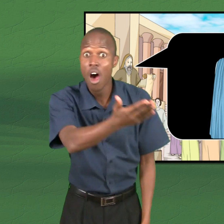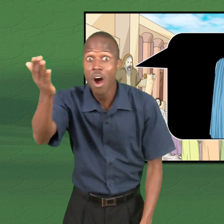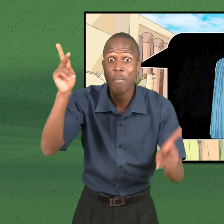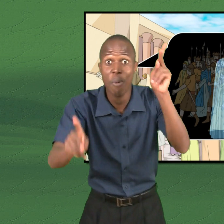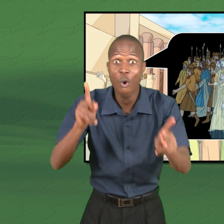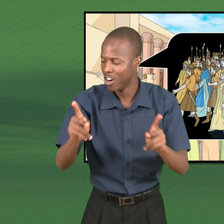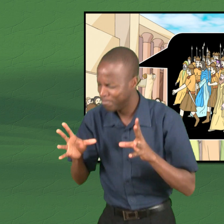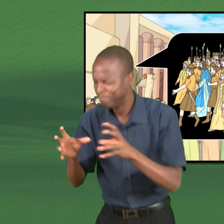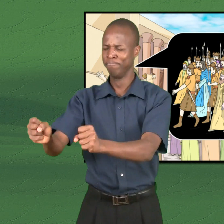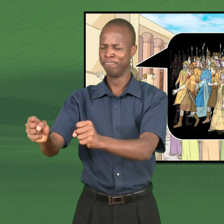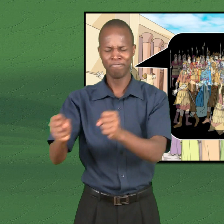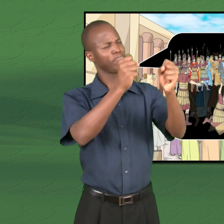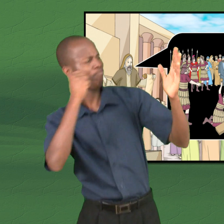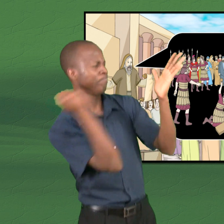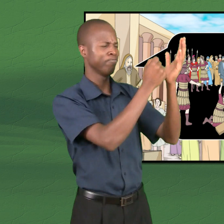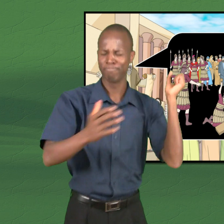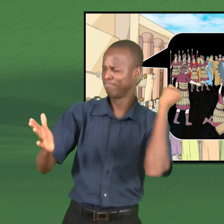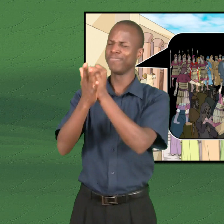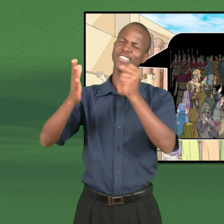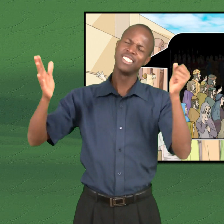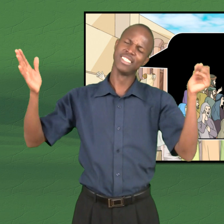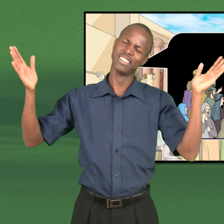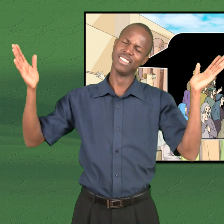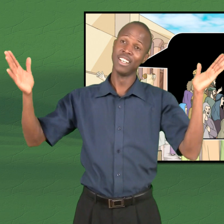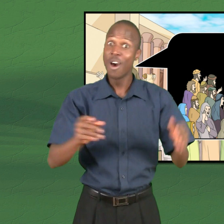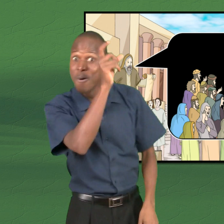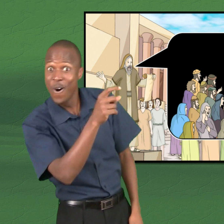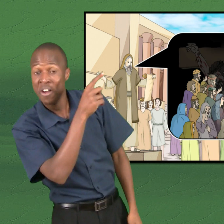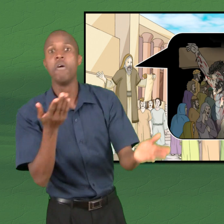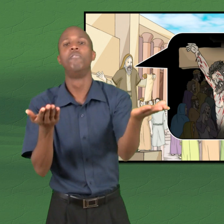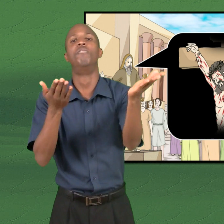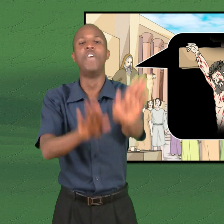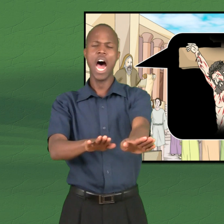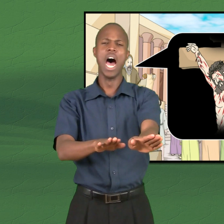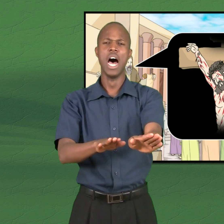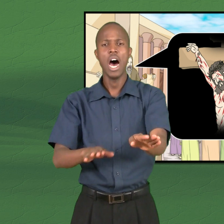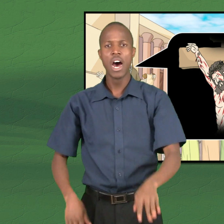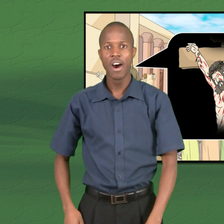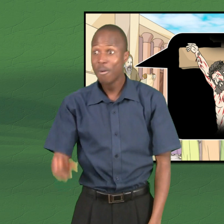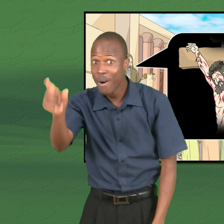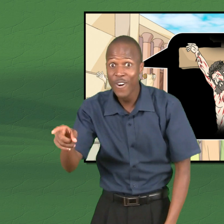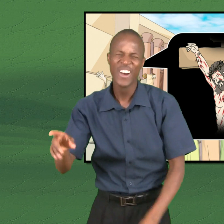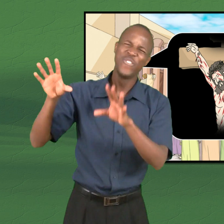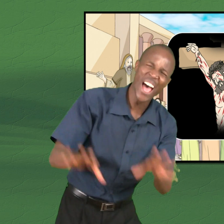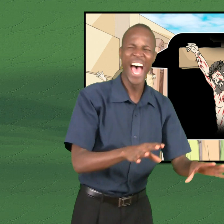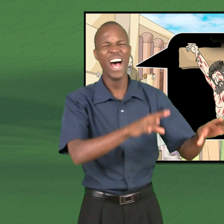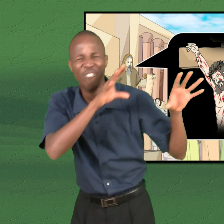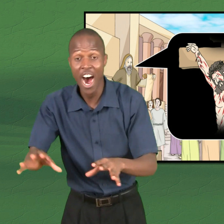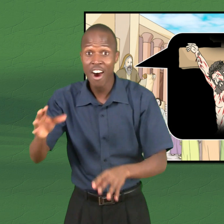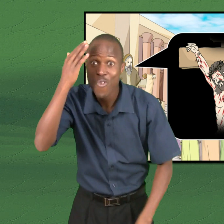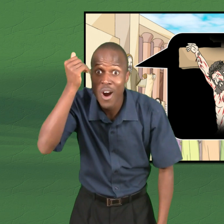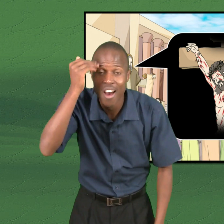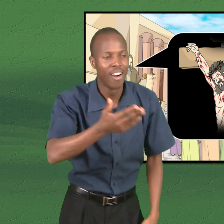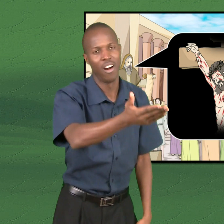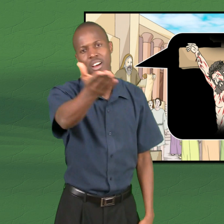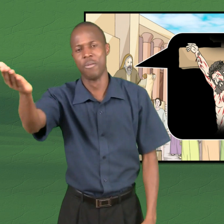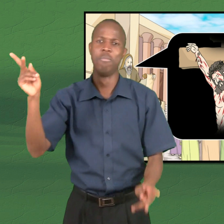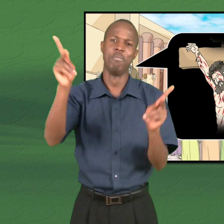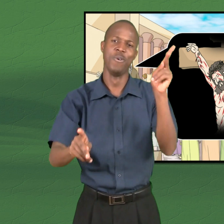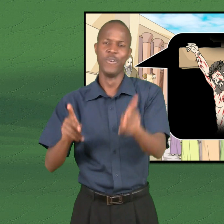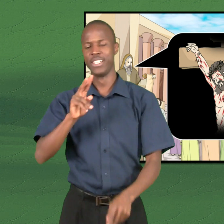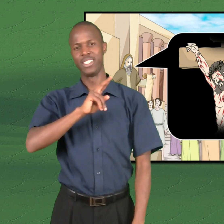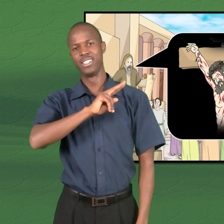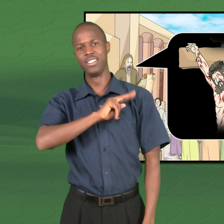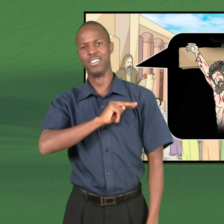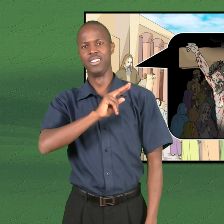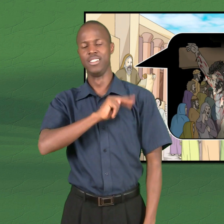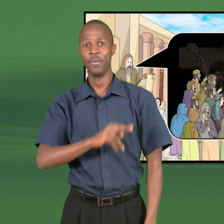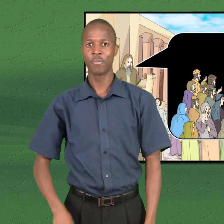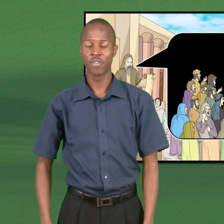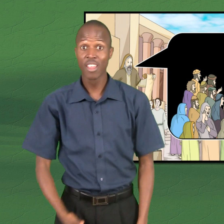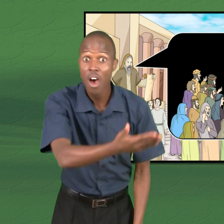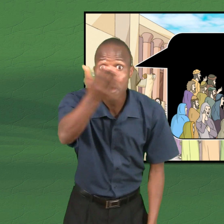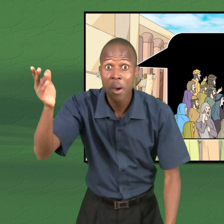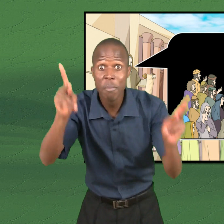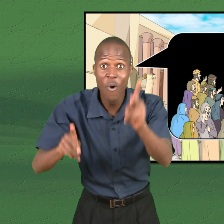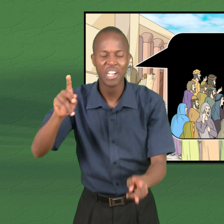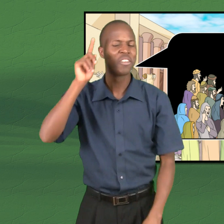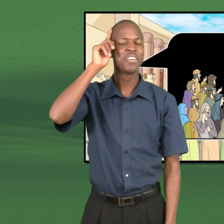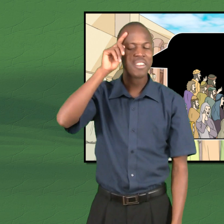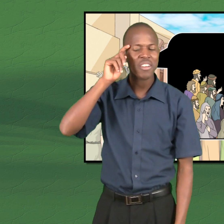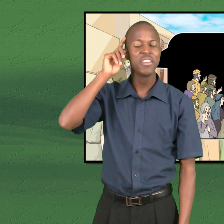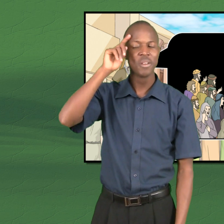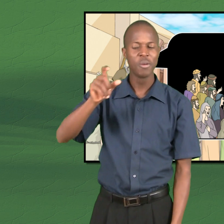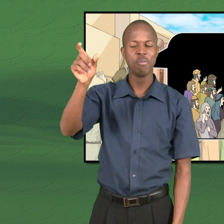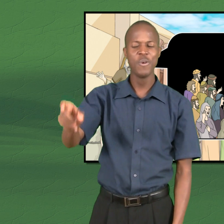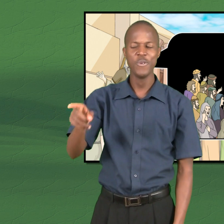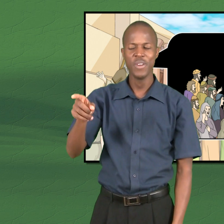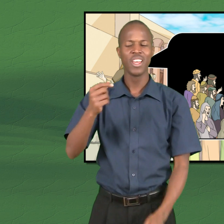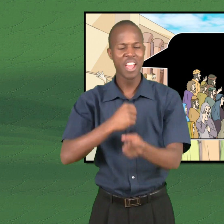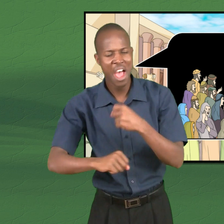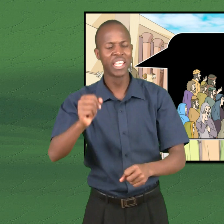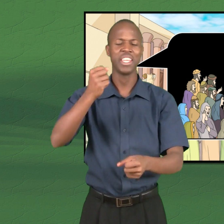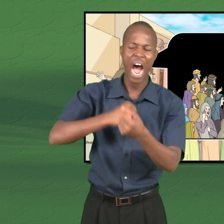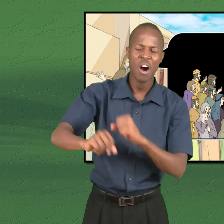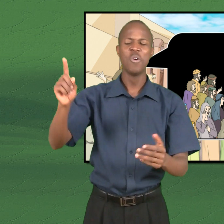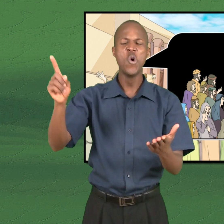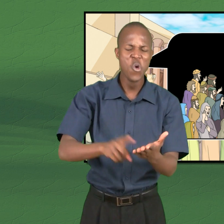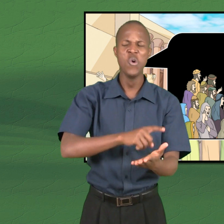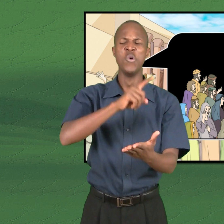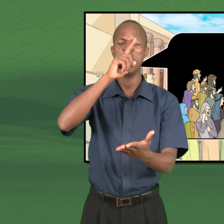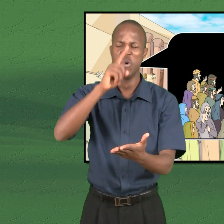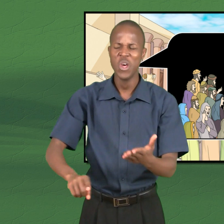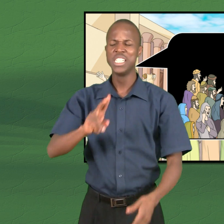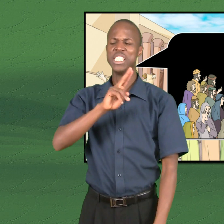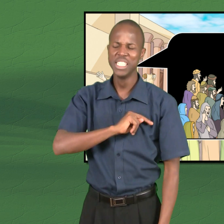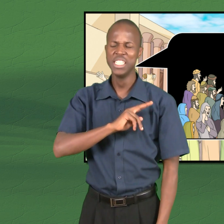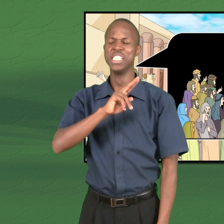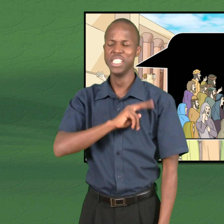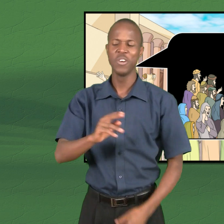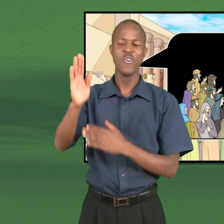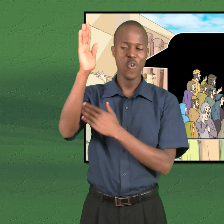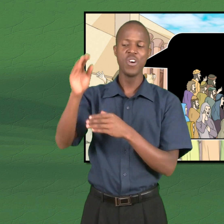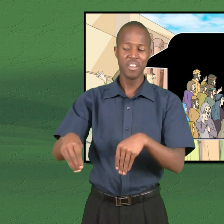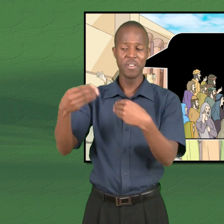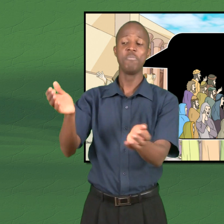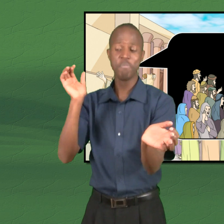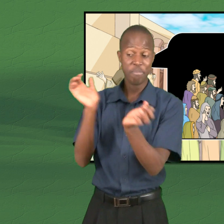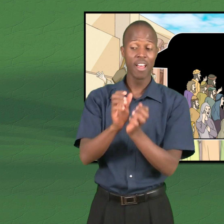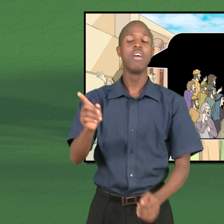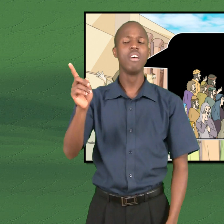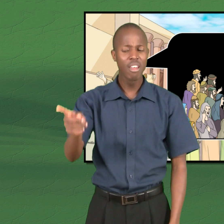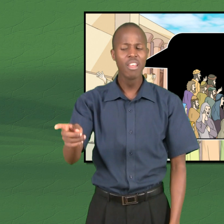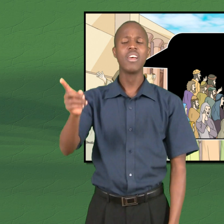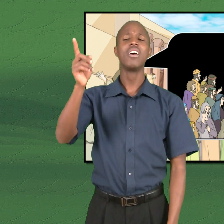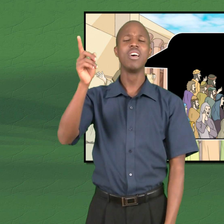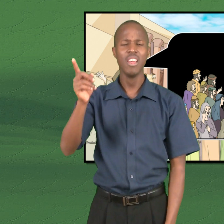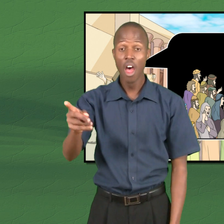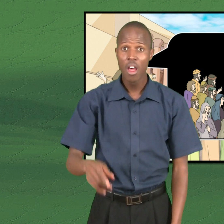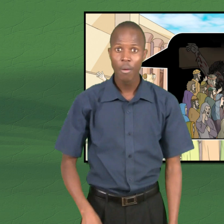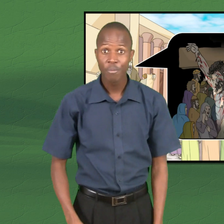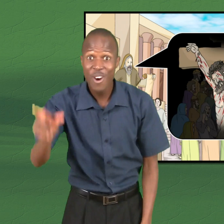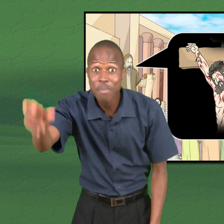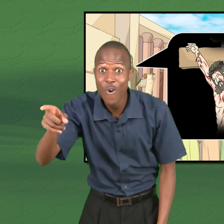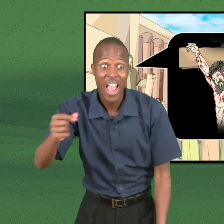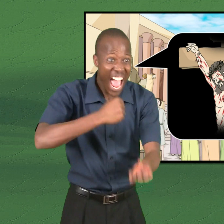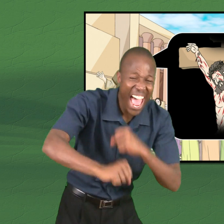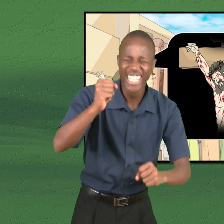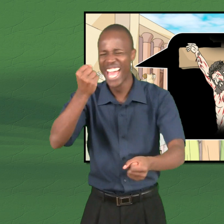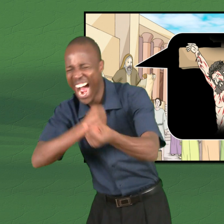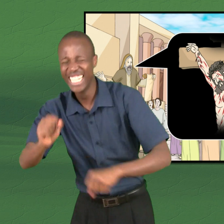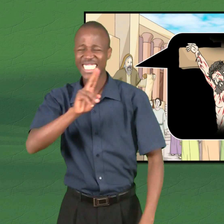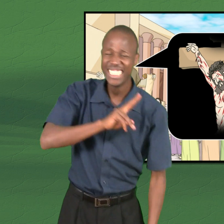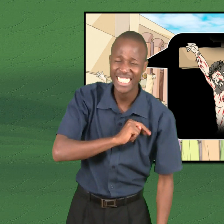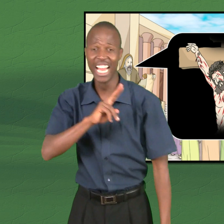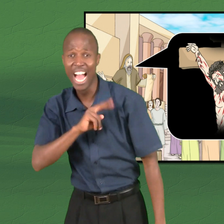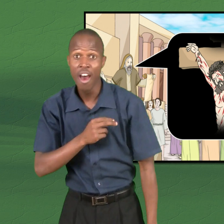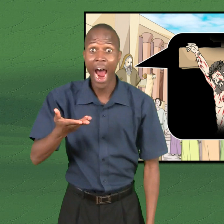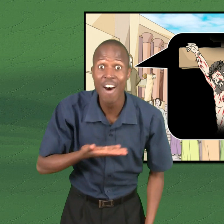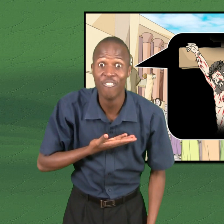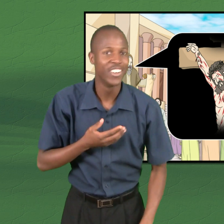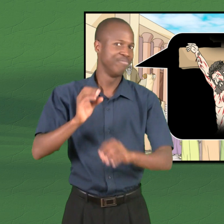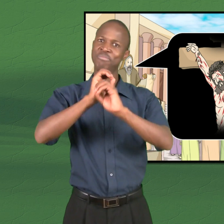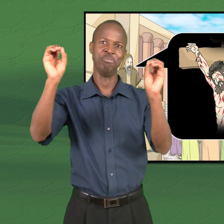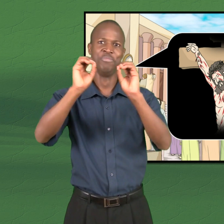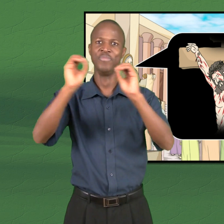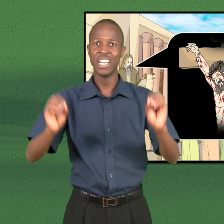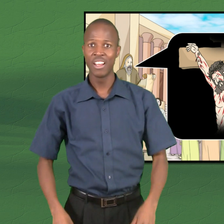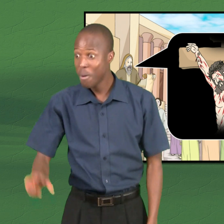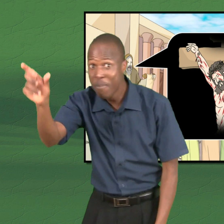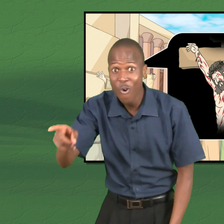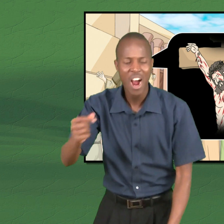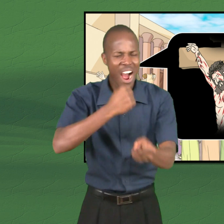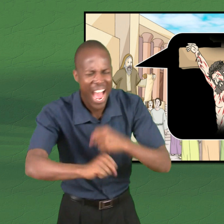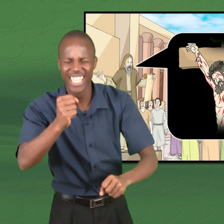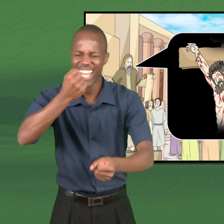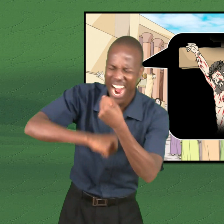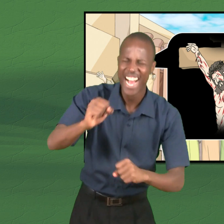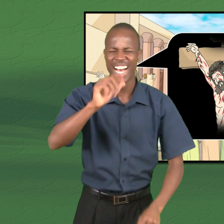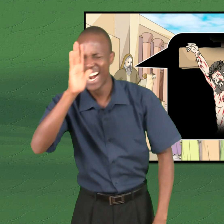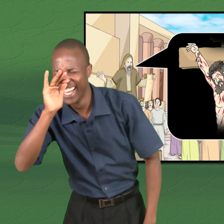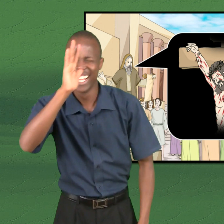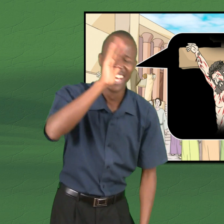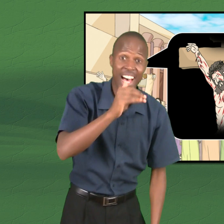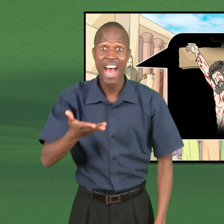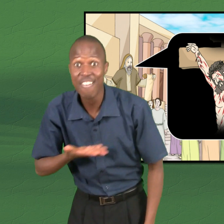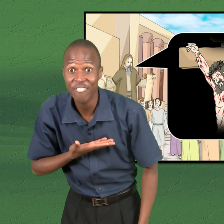For He was cut off from the land of the living;